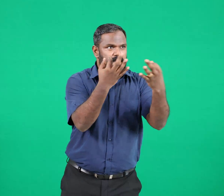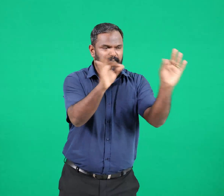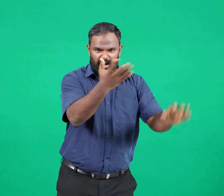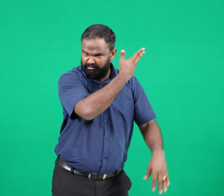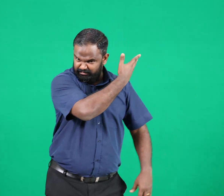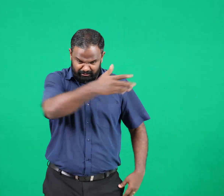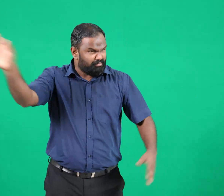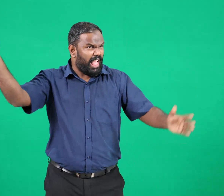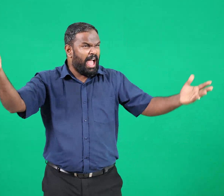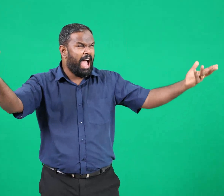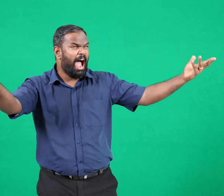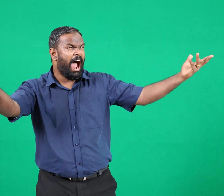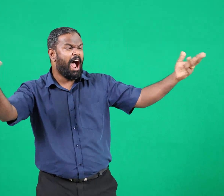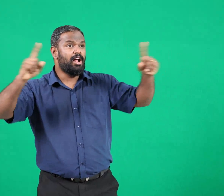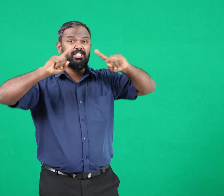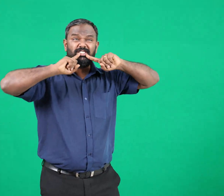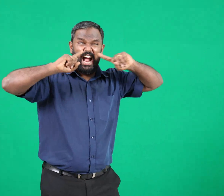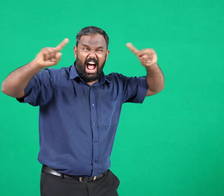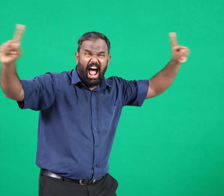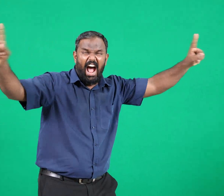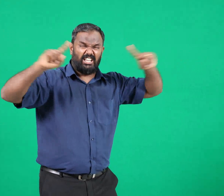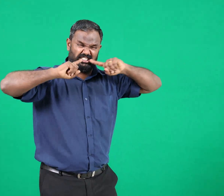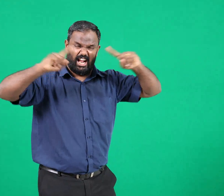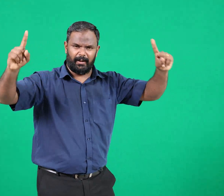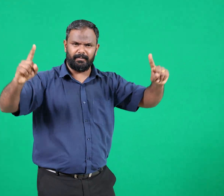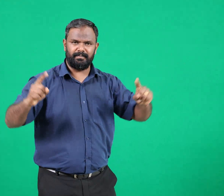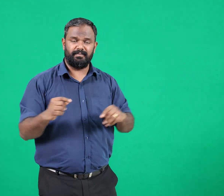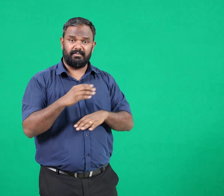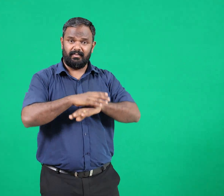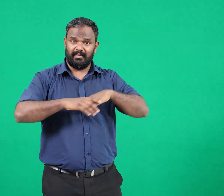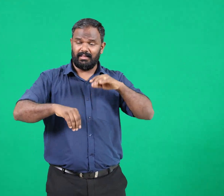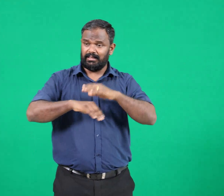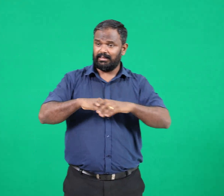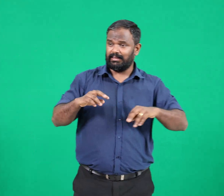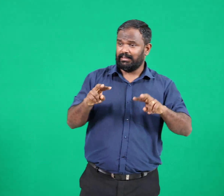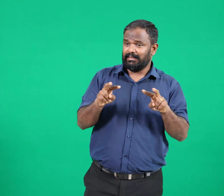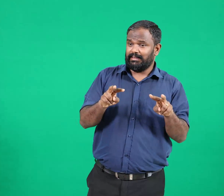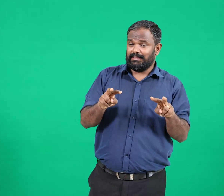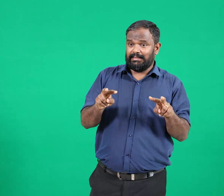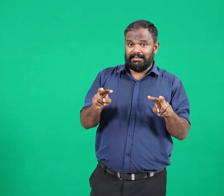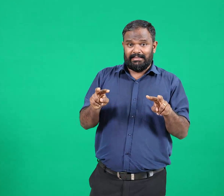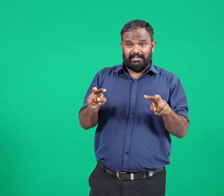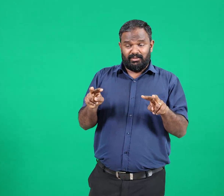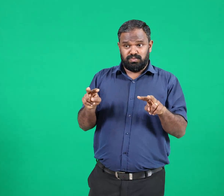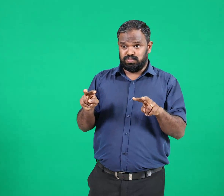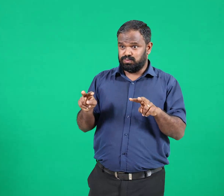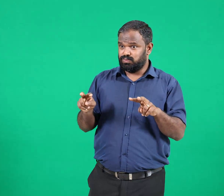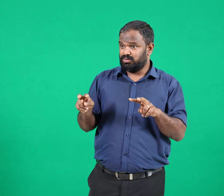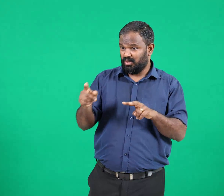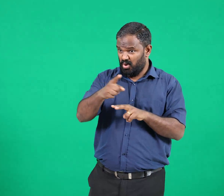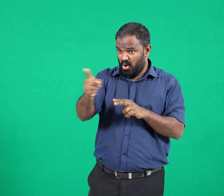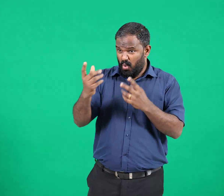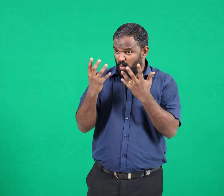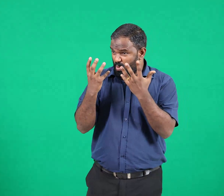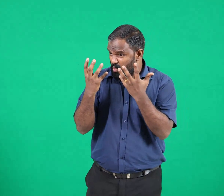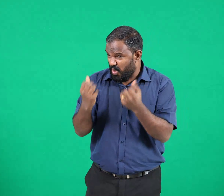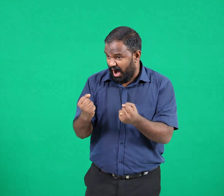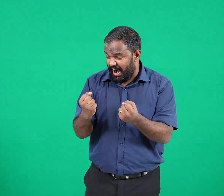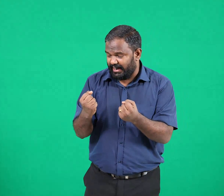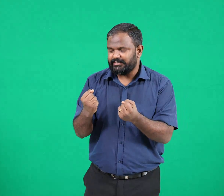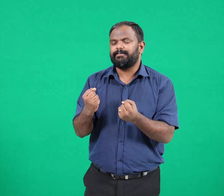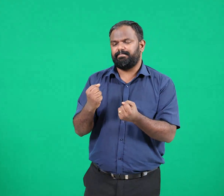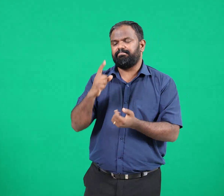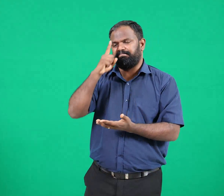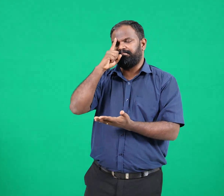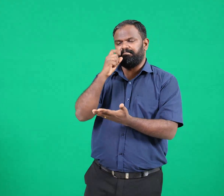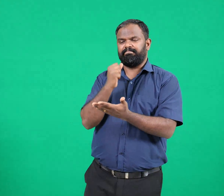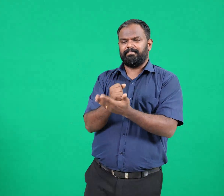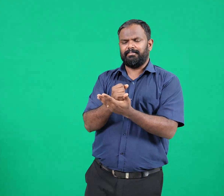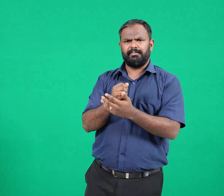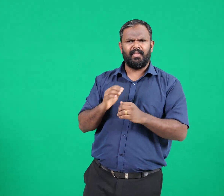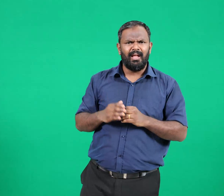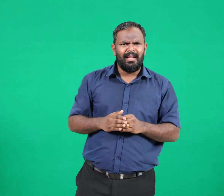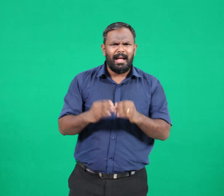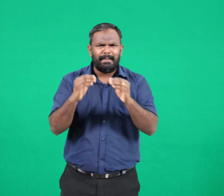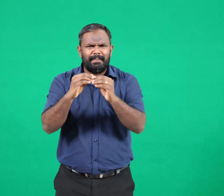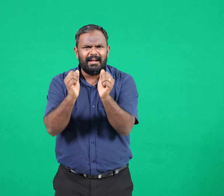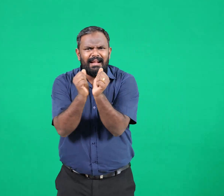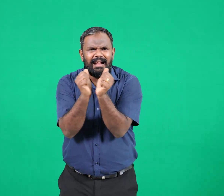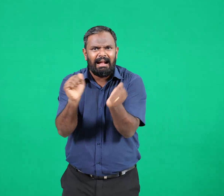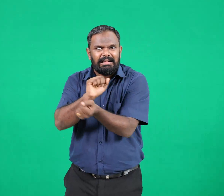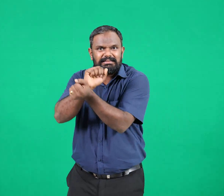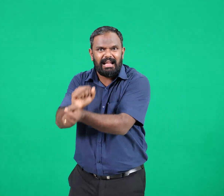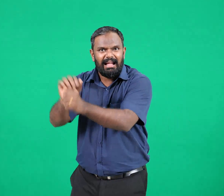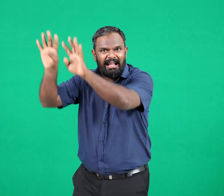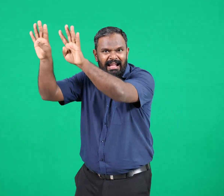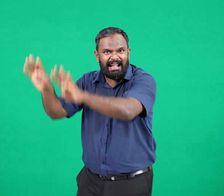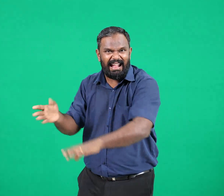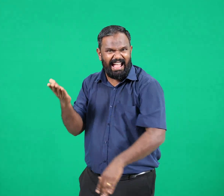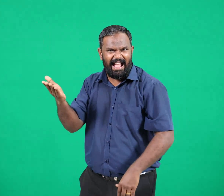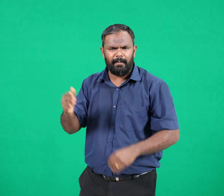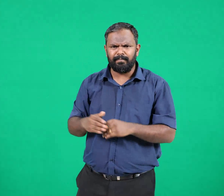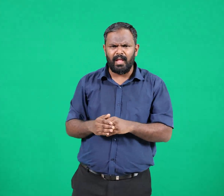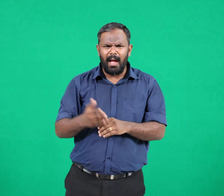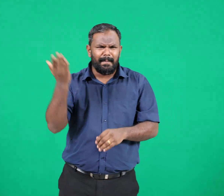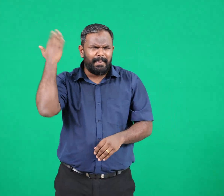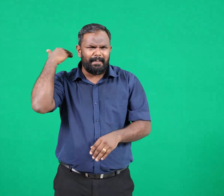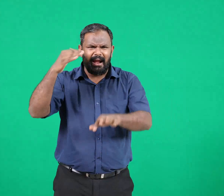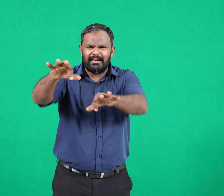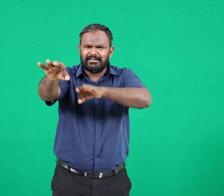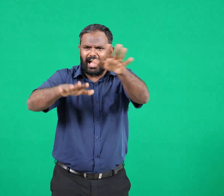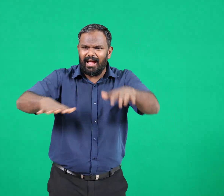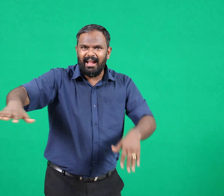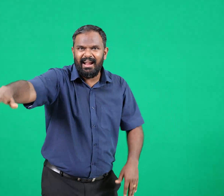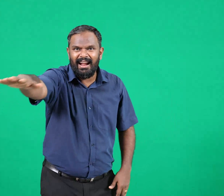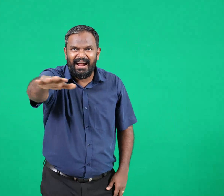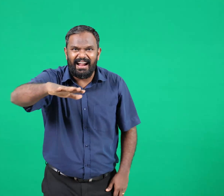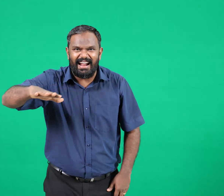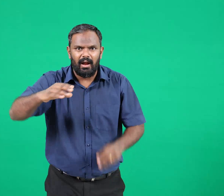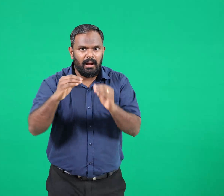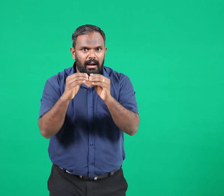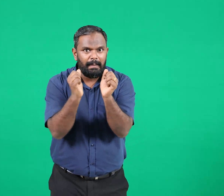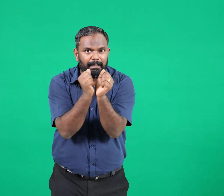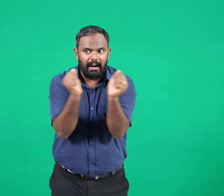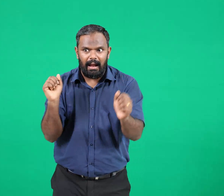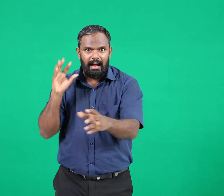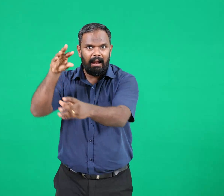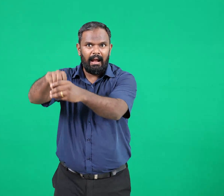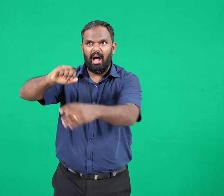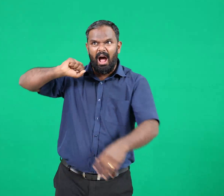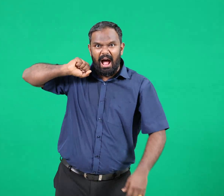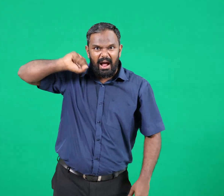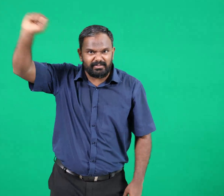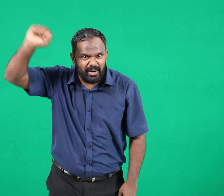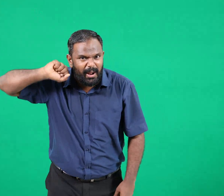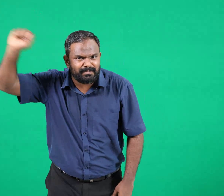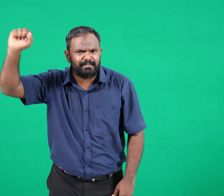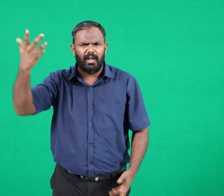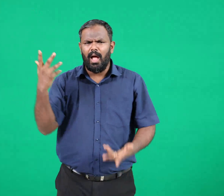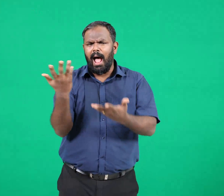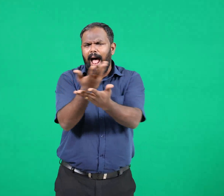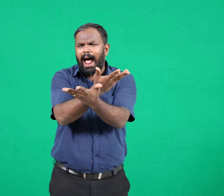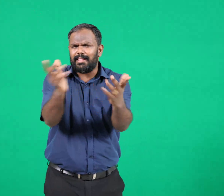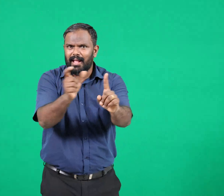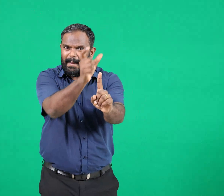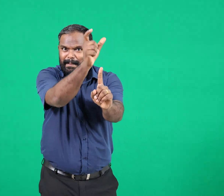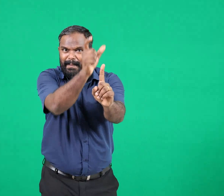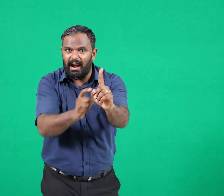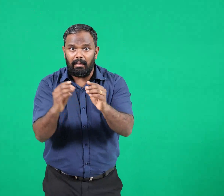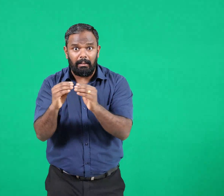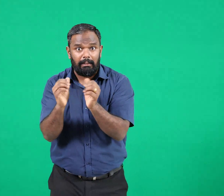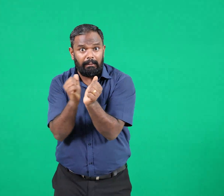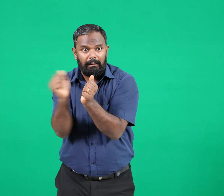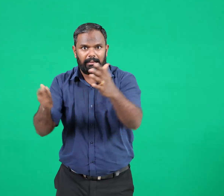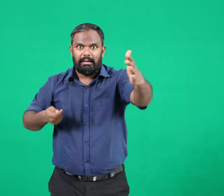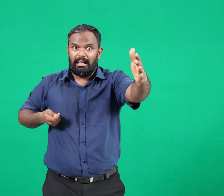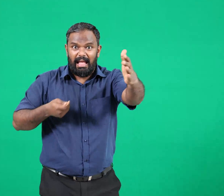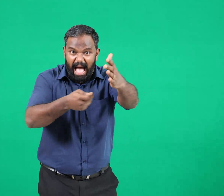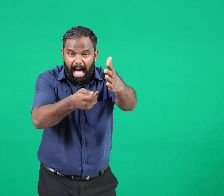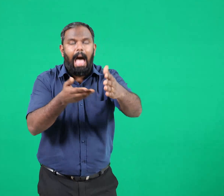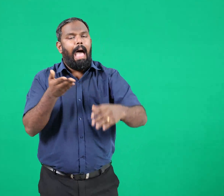And their clamor prevailed. So Pilate sentenced that their demand be met.